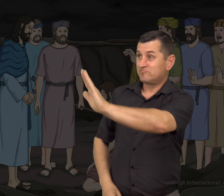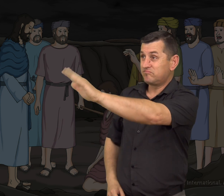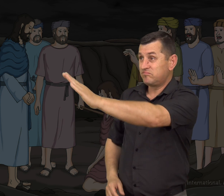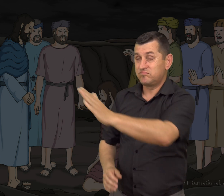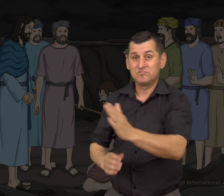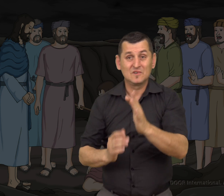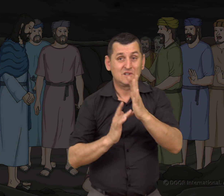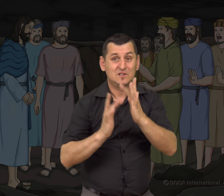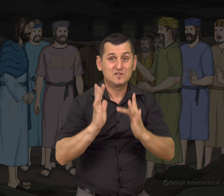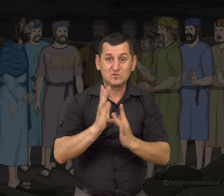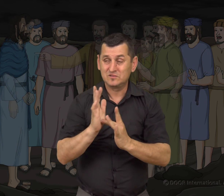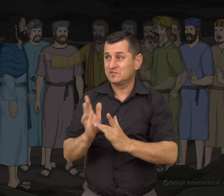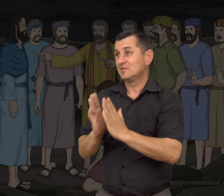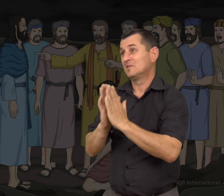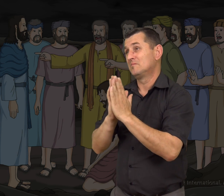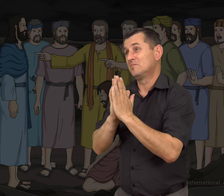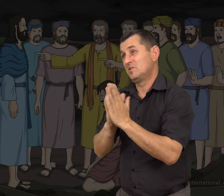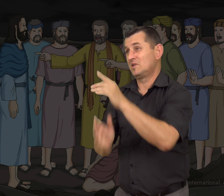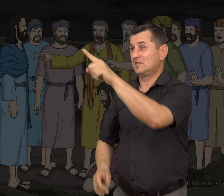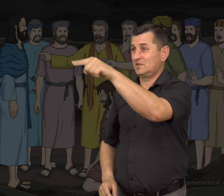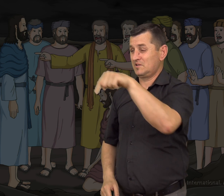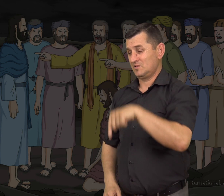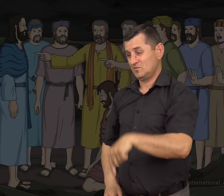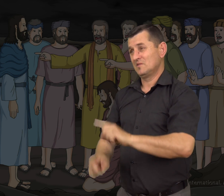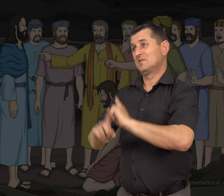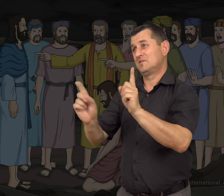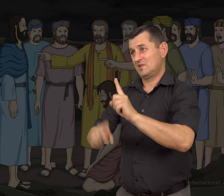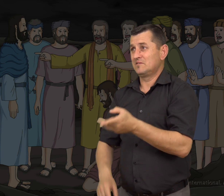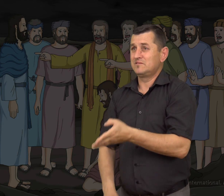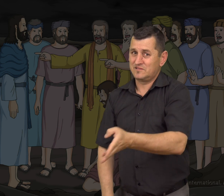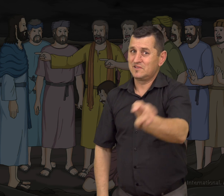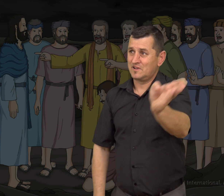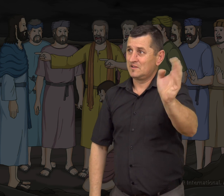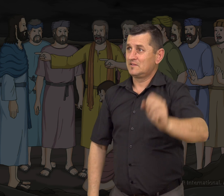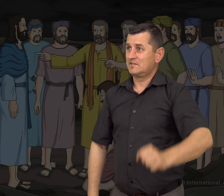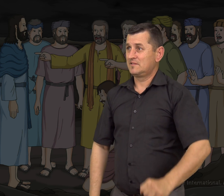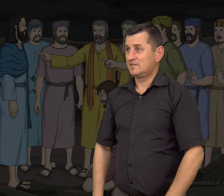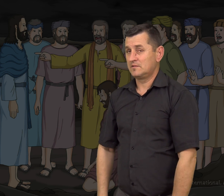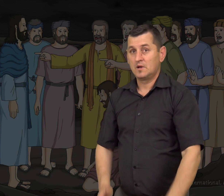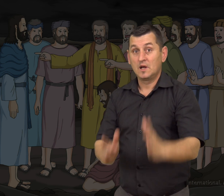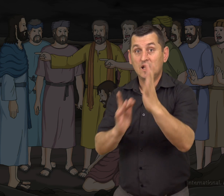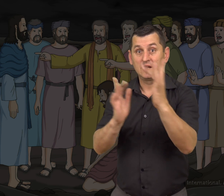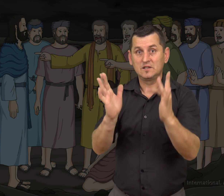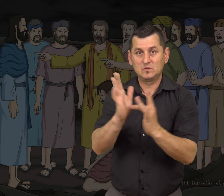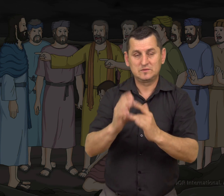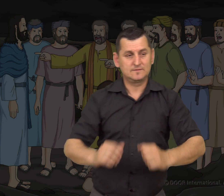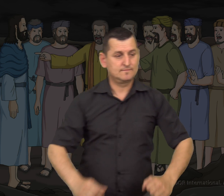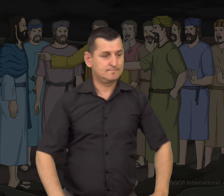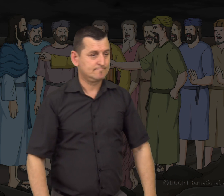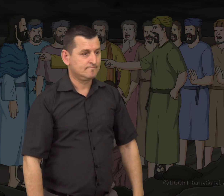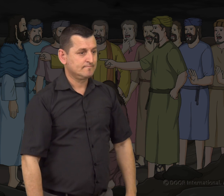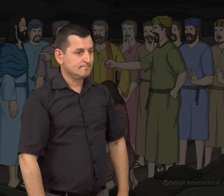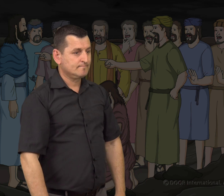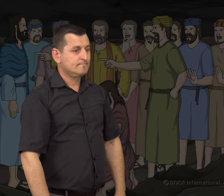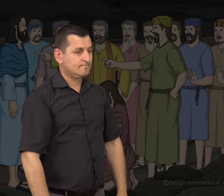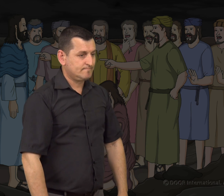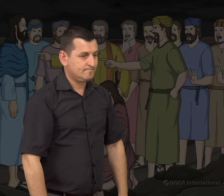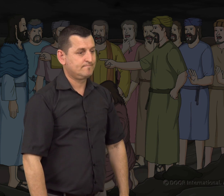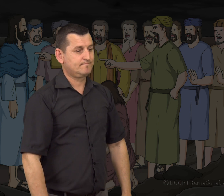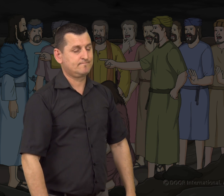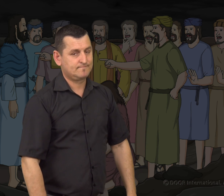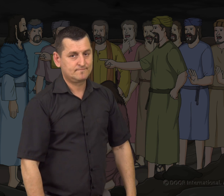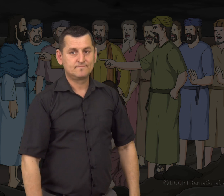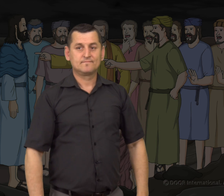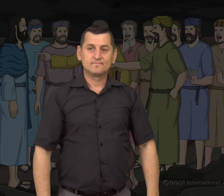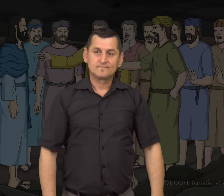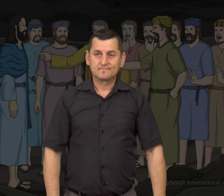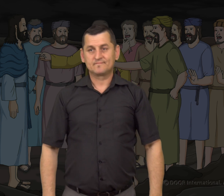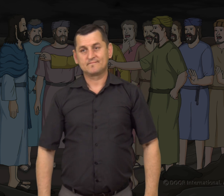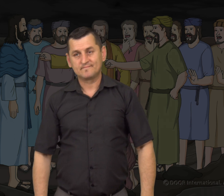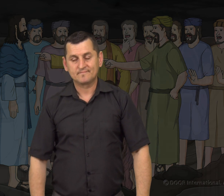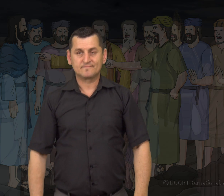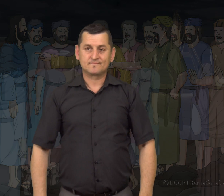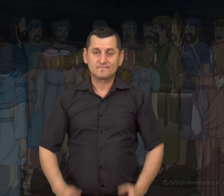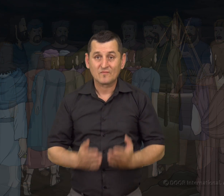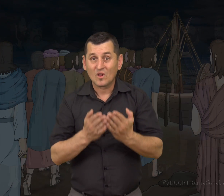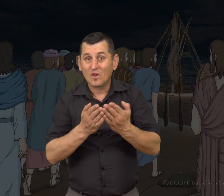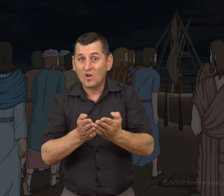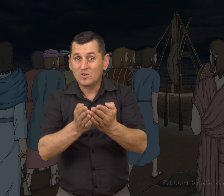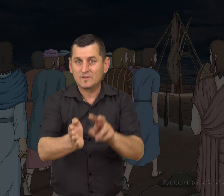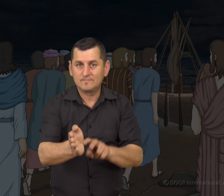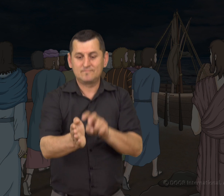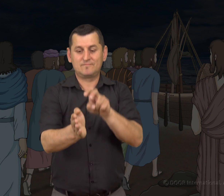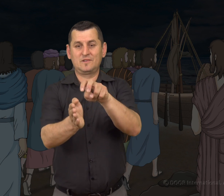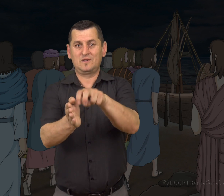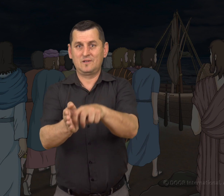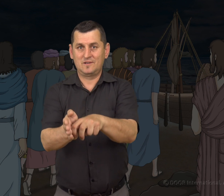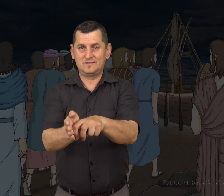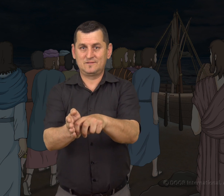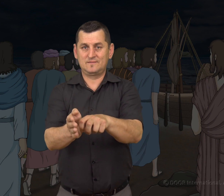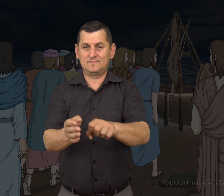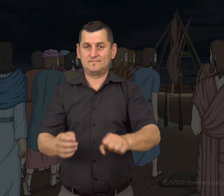And the people began to beg Jesus to leave their region.